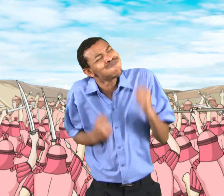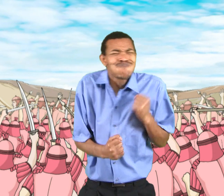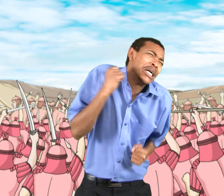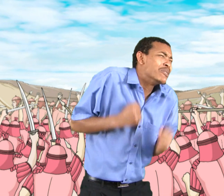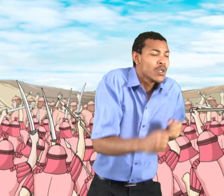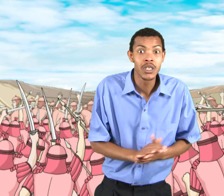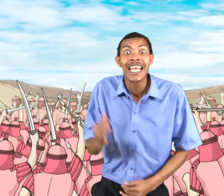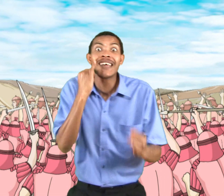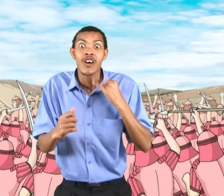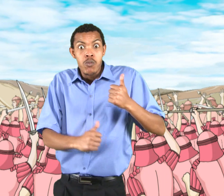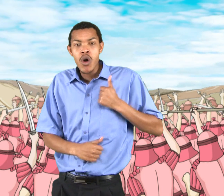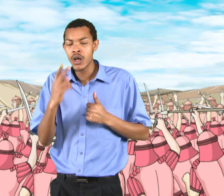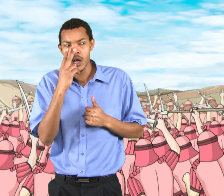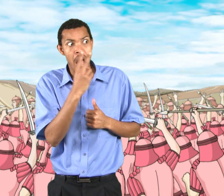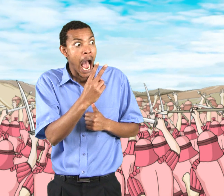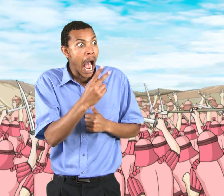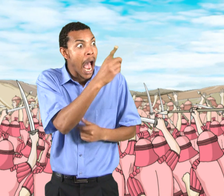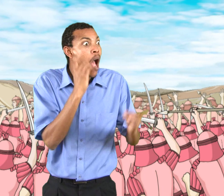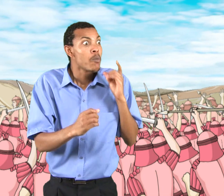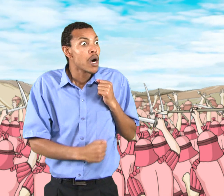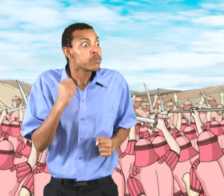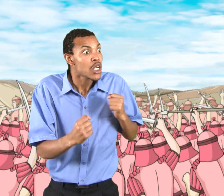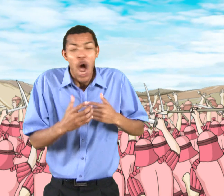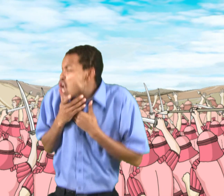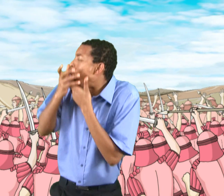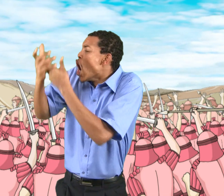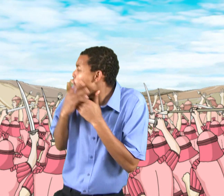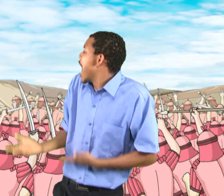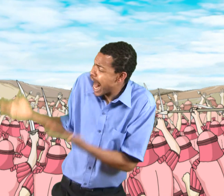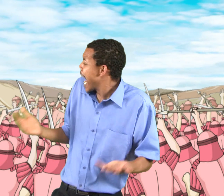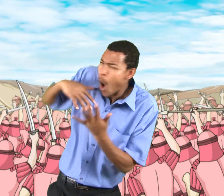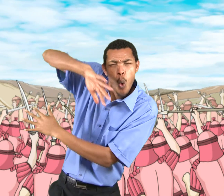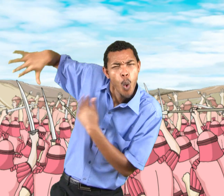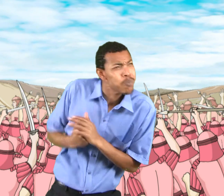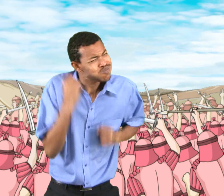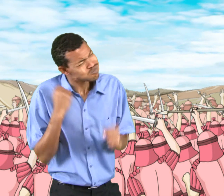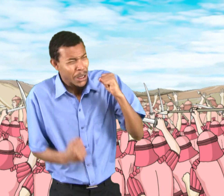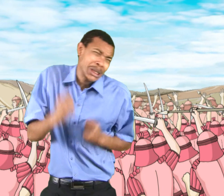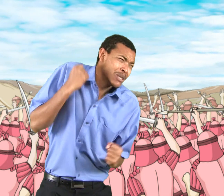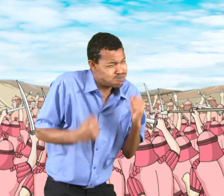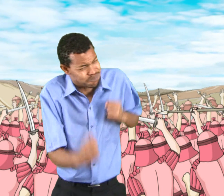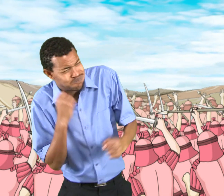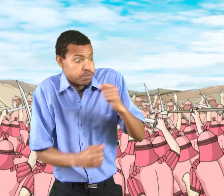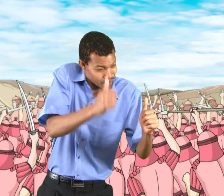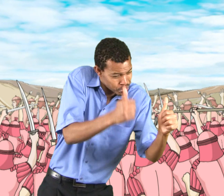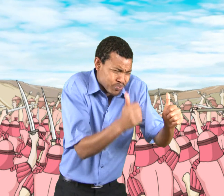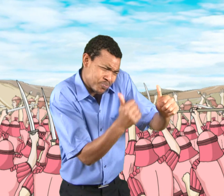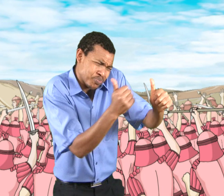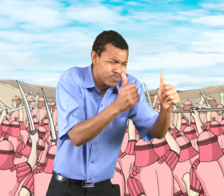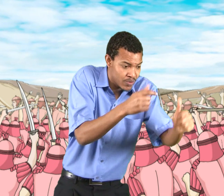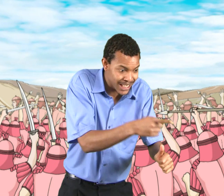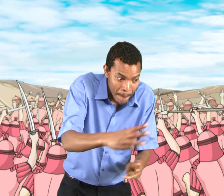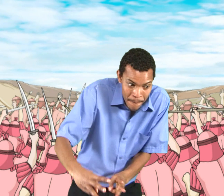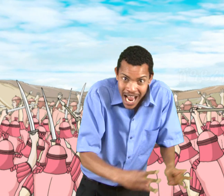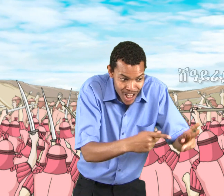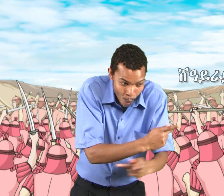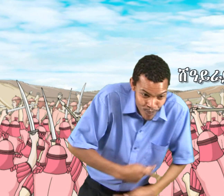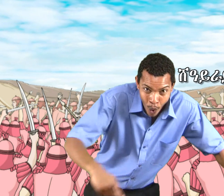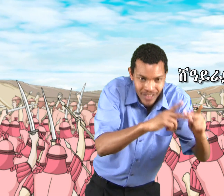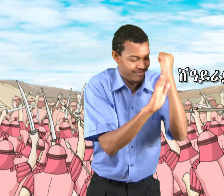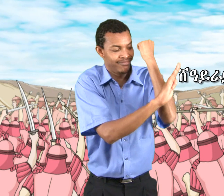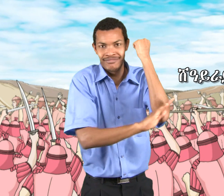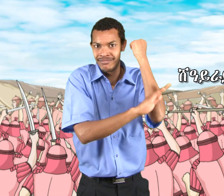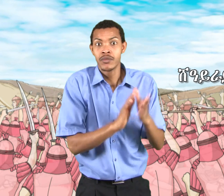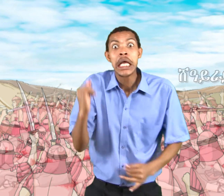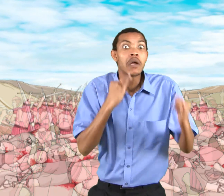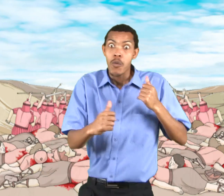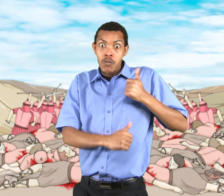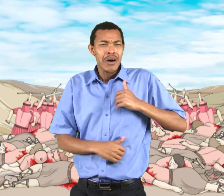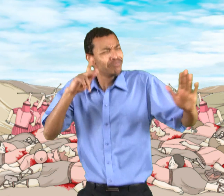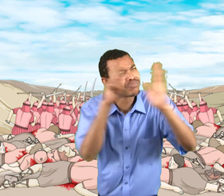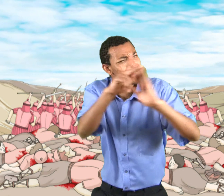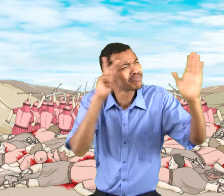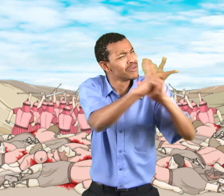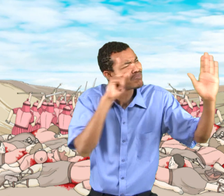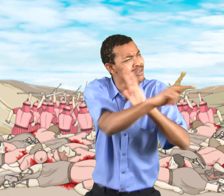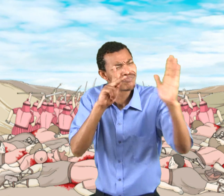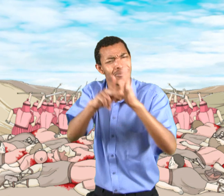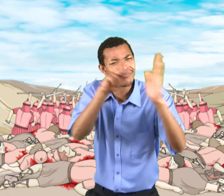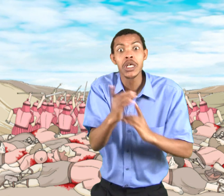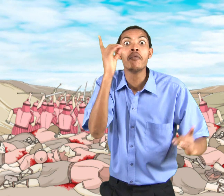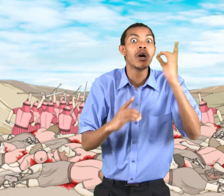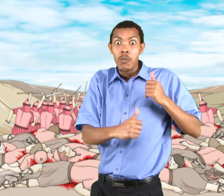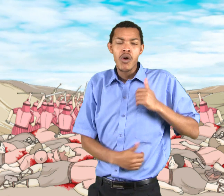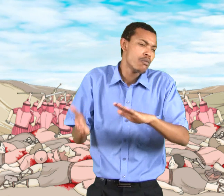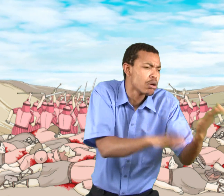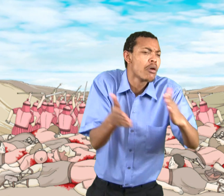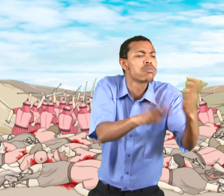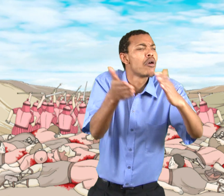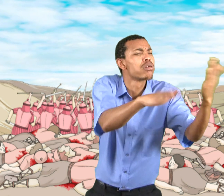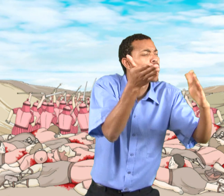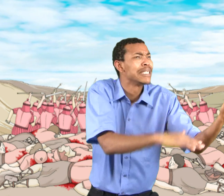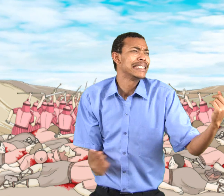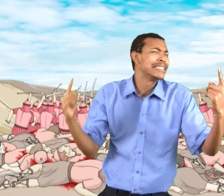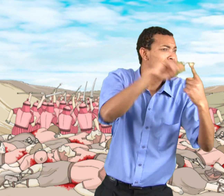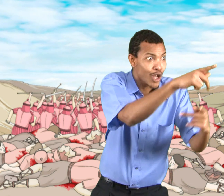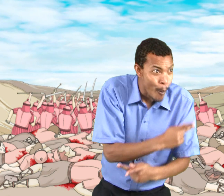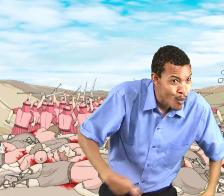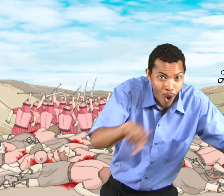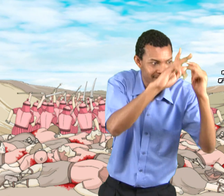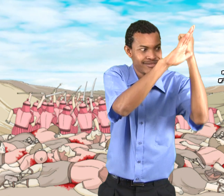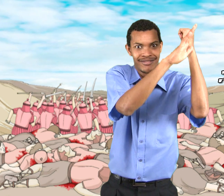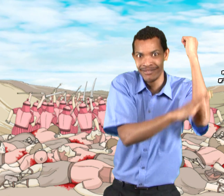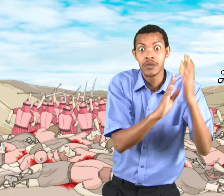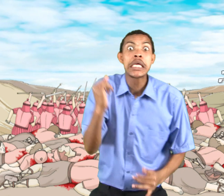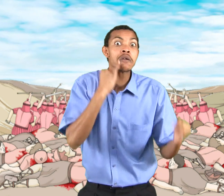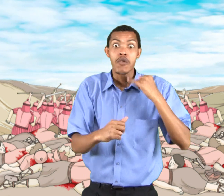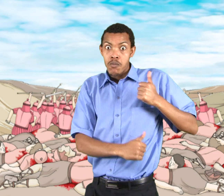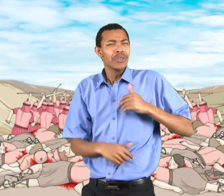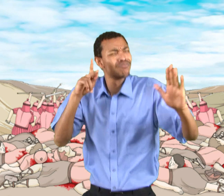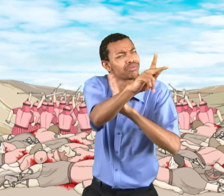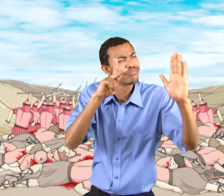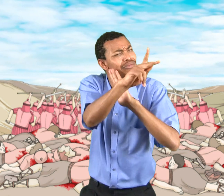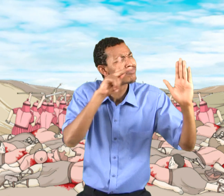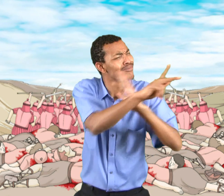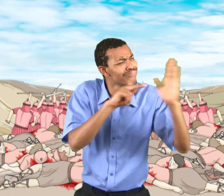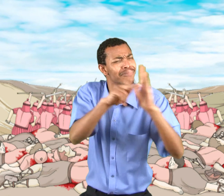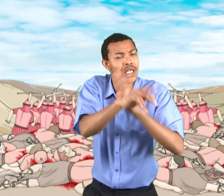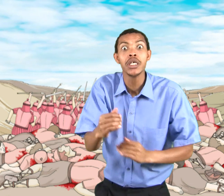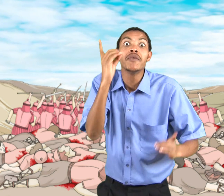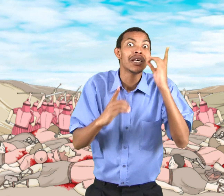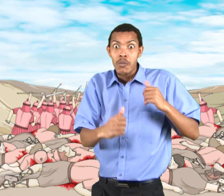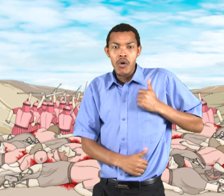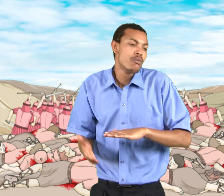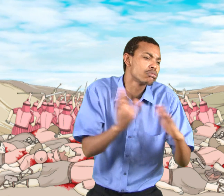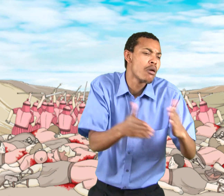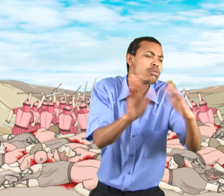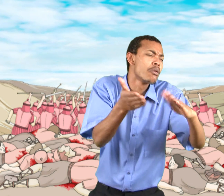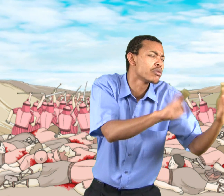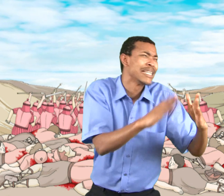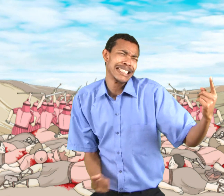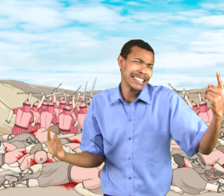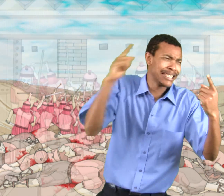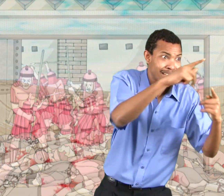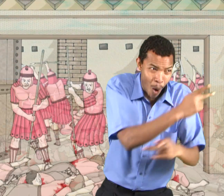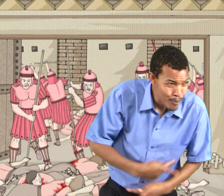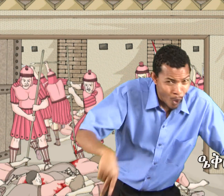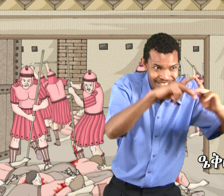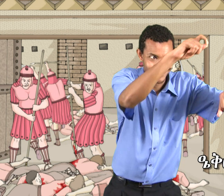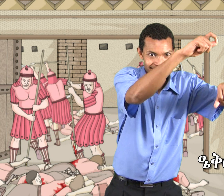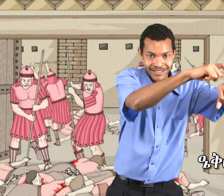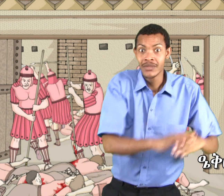Then the men of Israel and Judah charged forward with a shout and pursued the Philistines to the entrance of Gath and to the gates of Ekron.